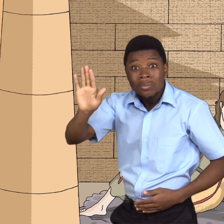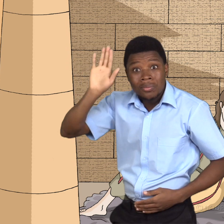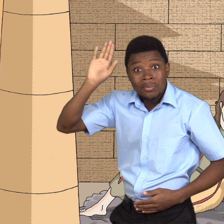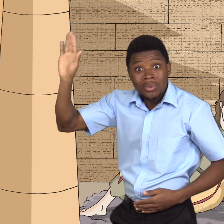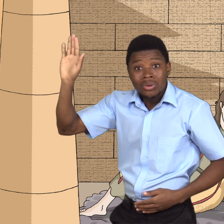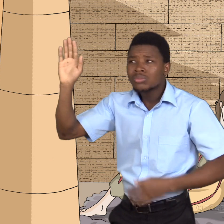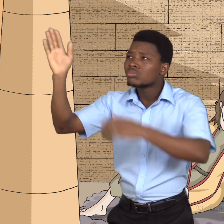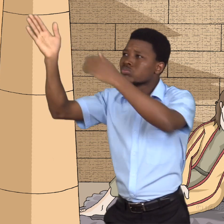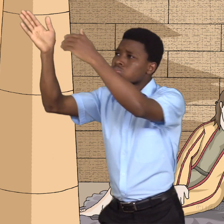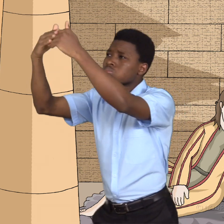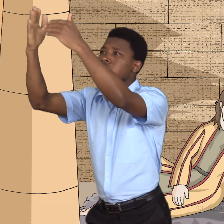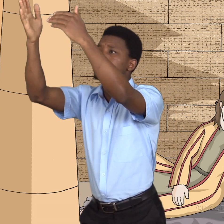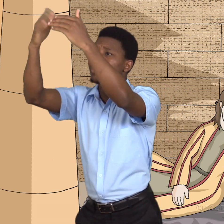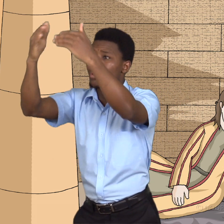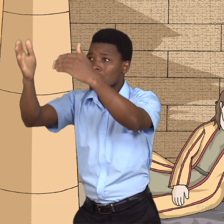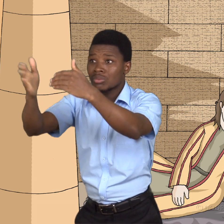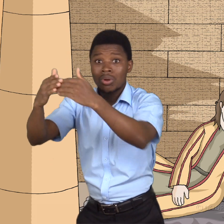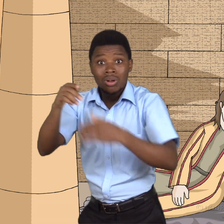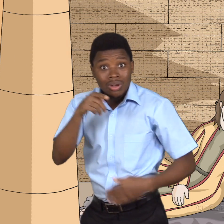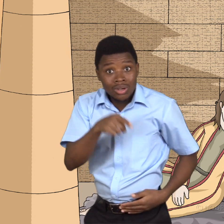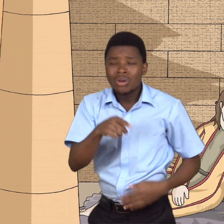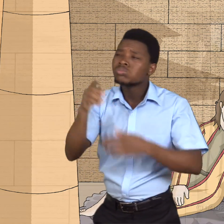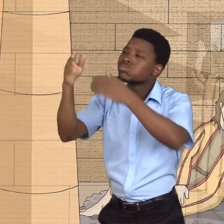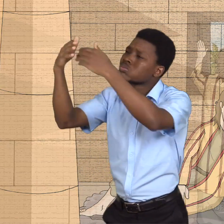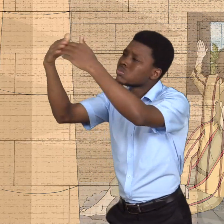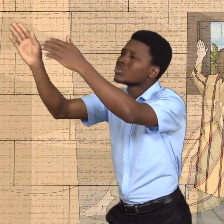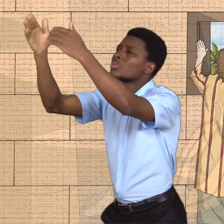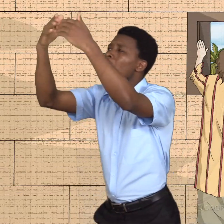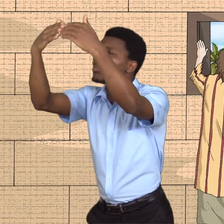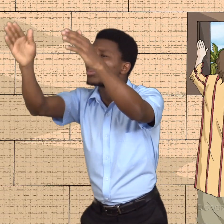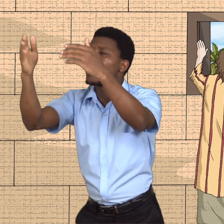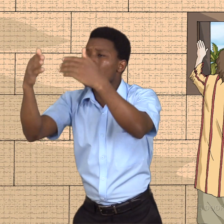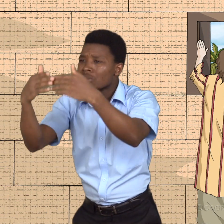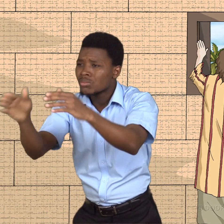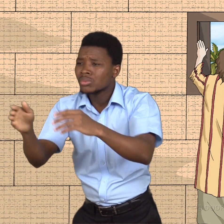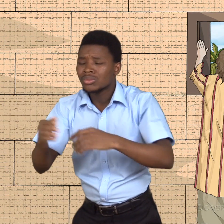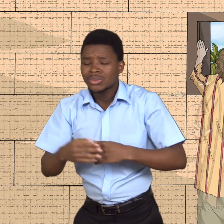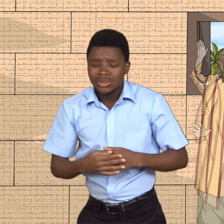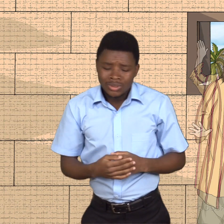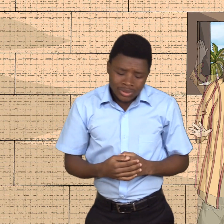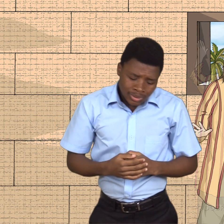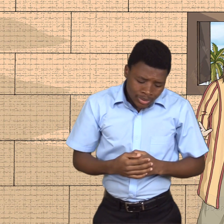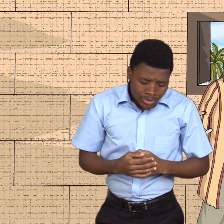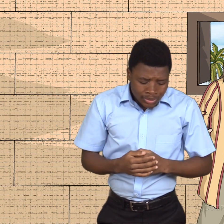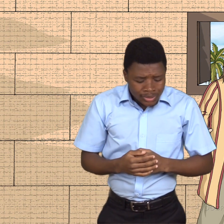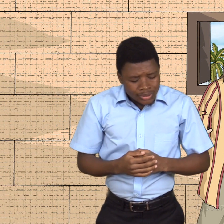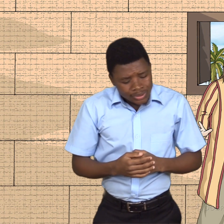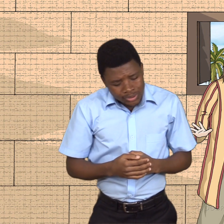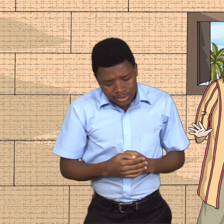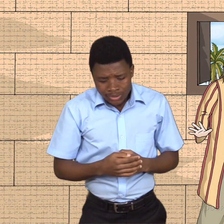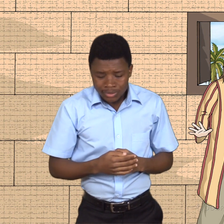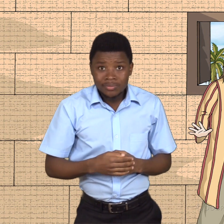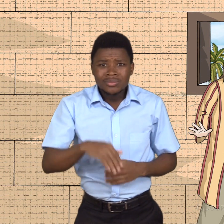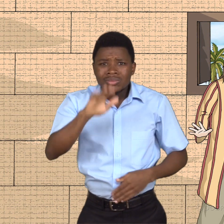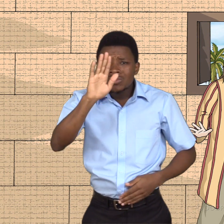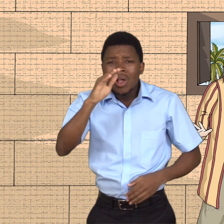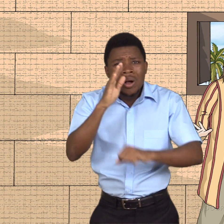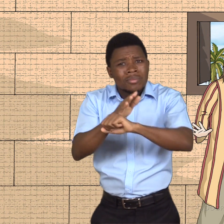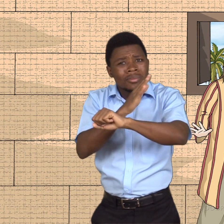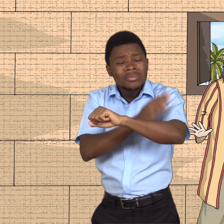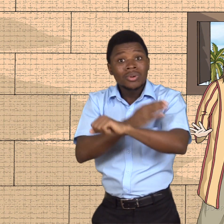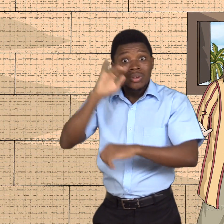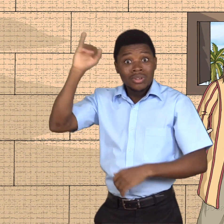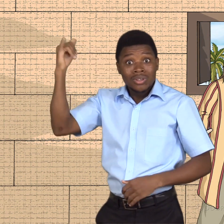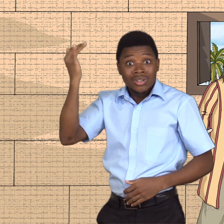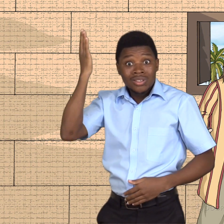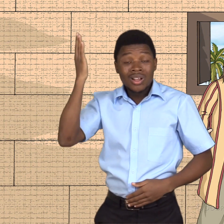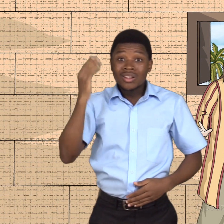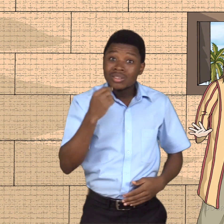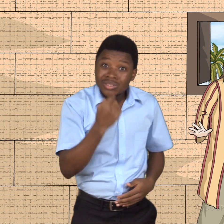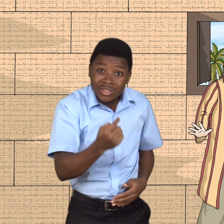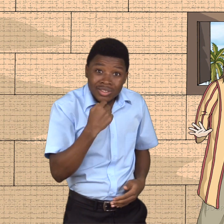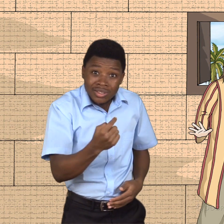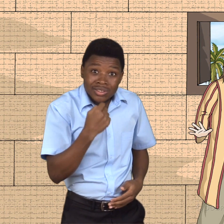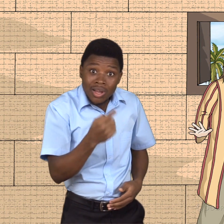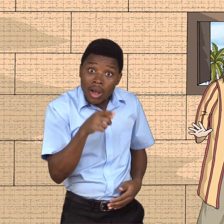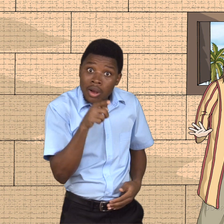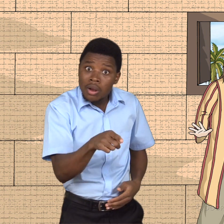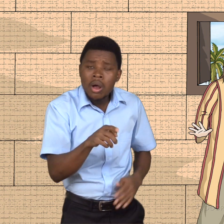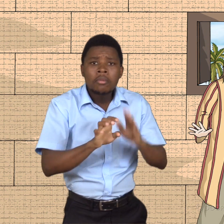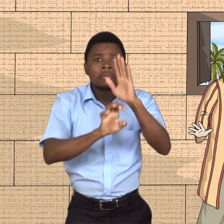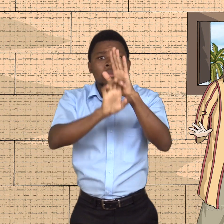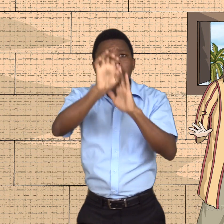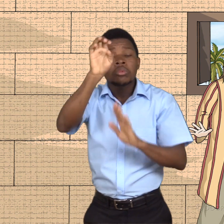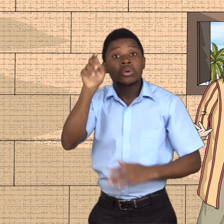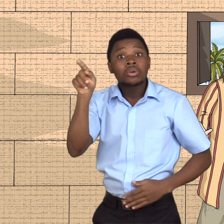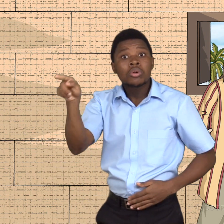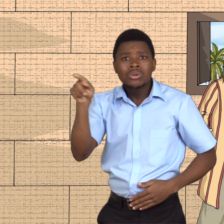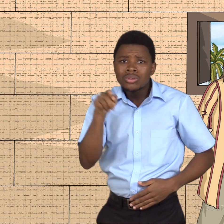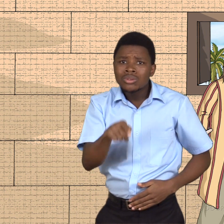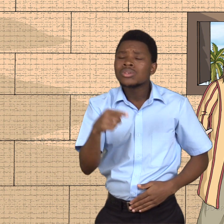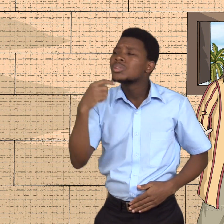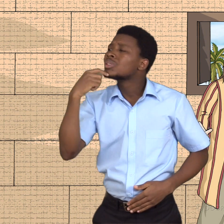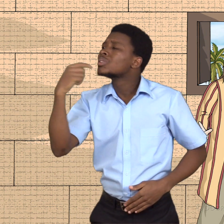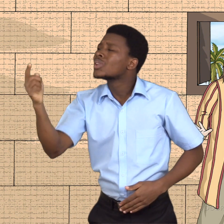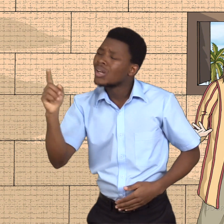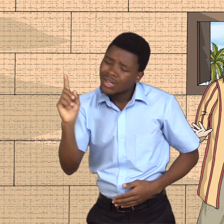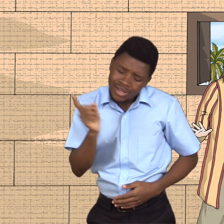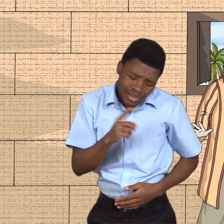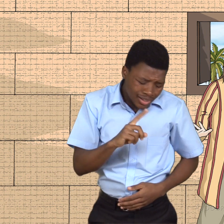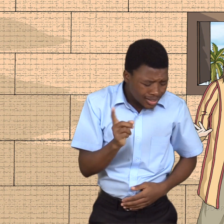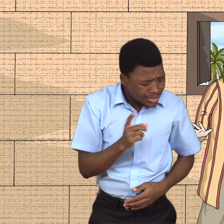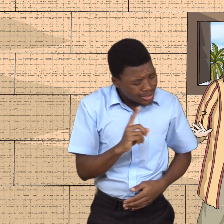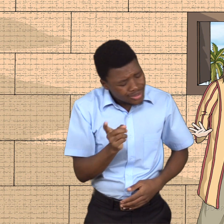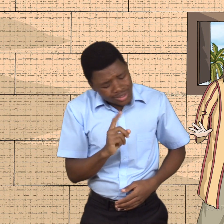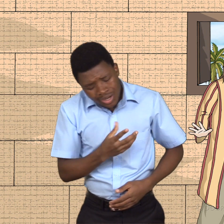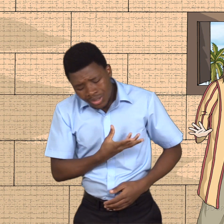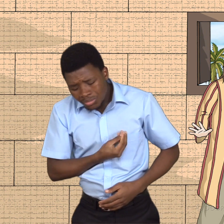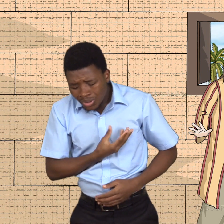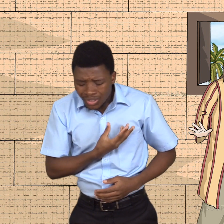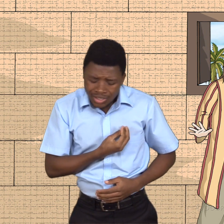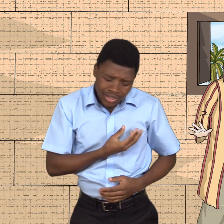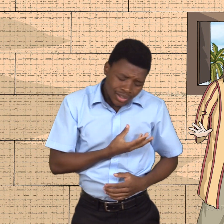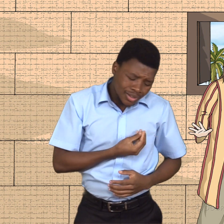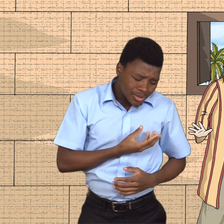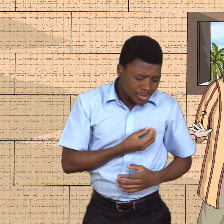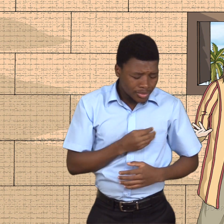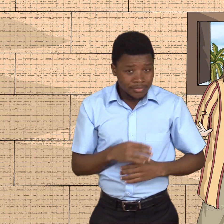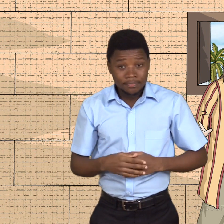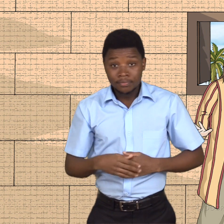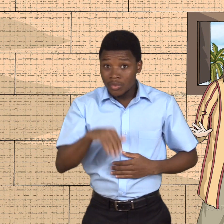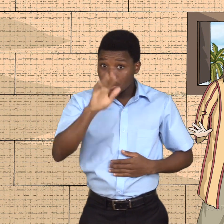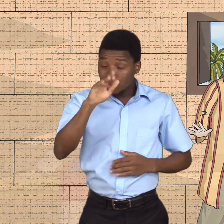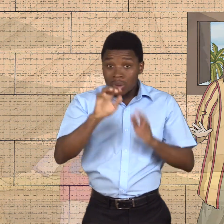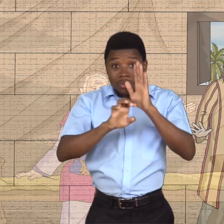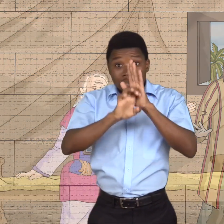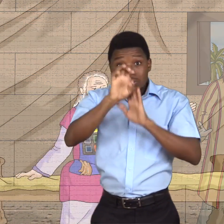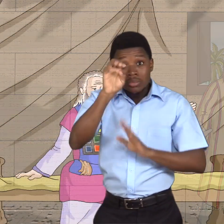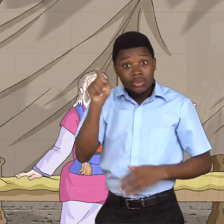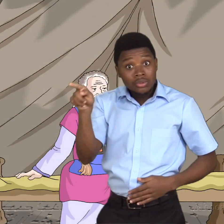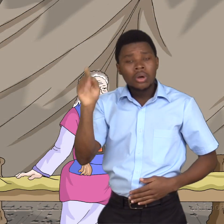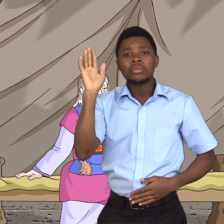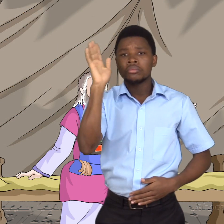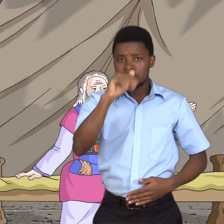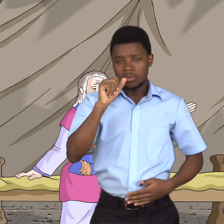then he opened the doors of the house of the LORD.